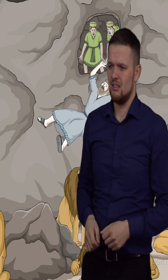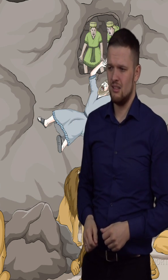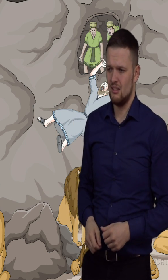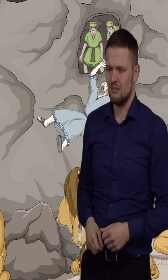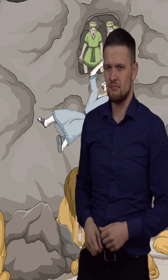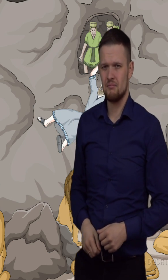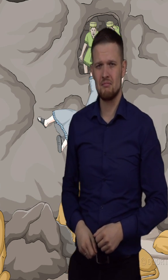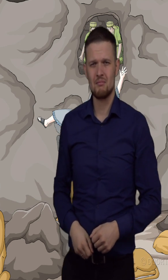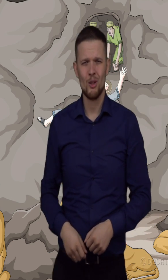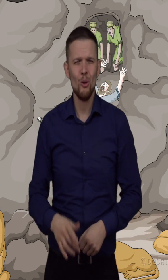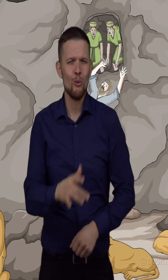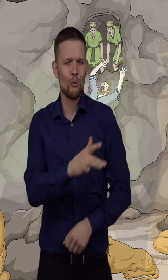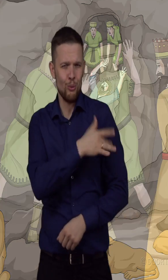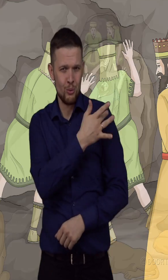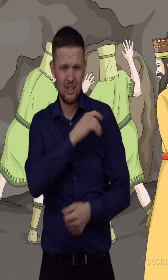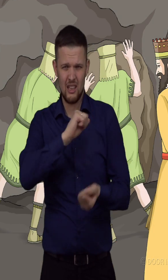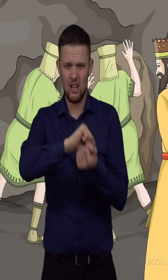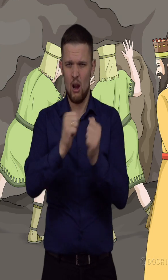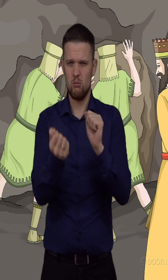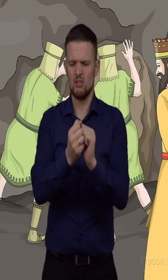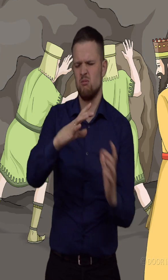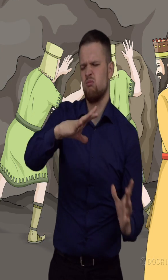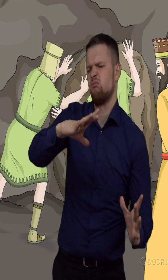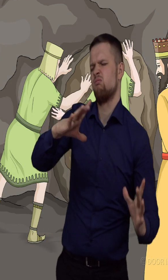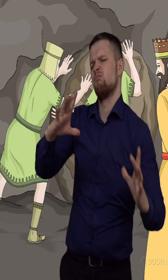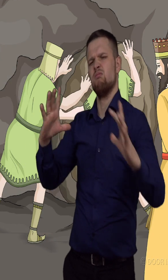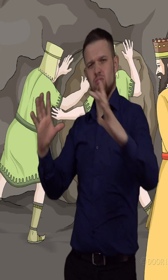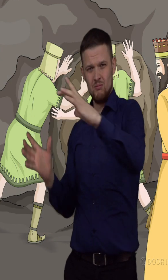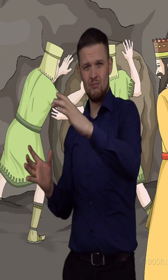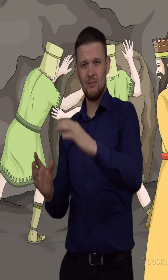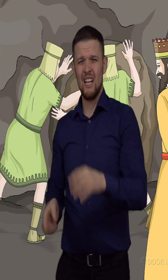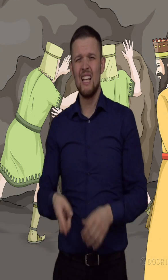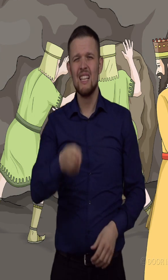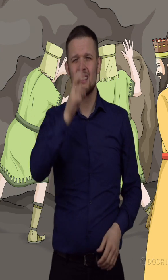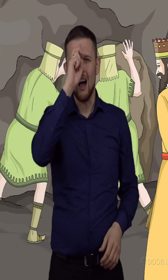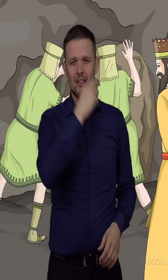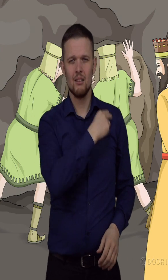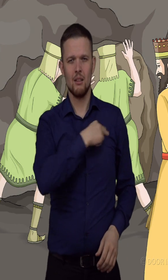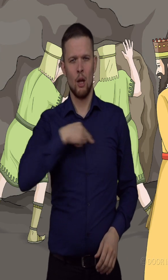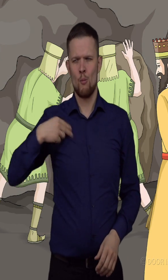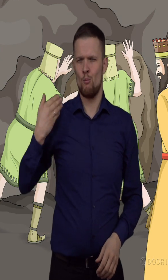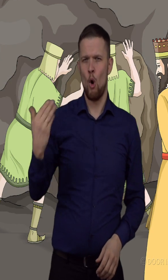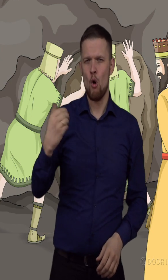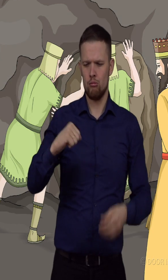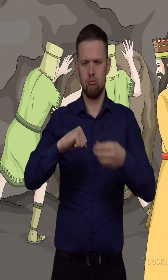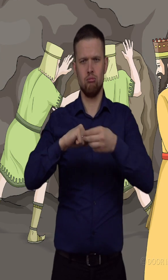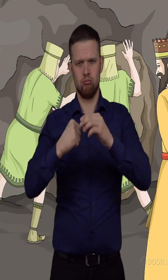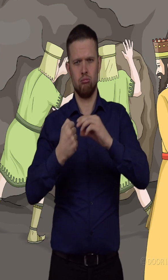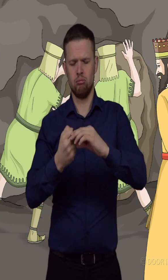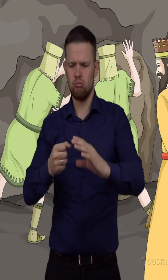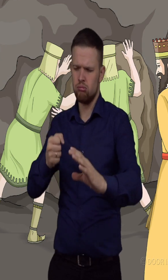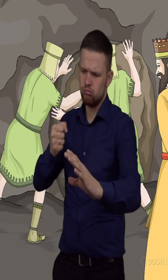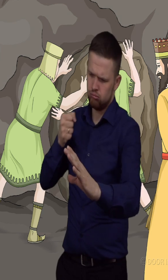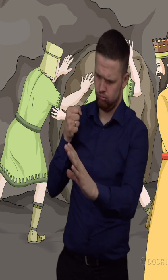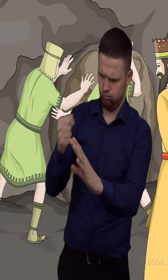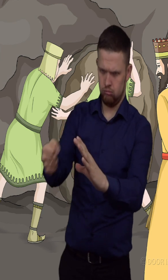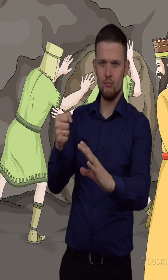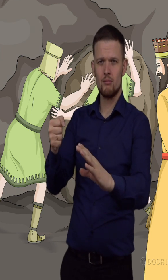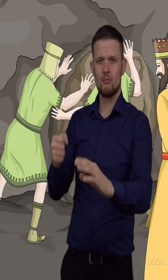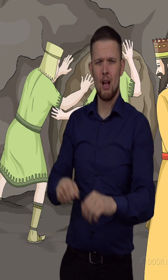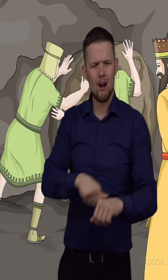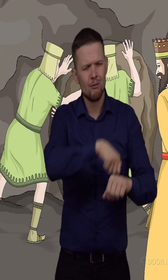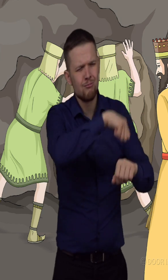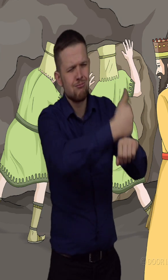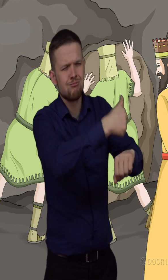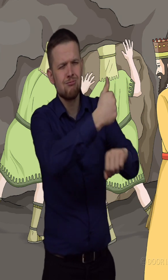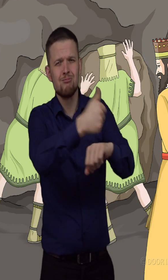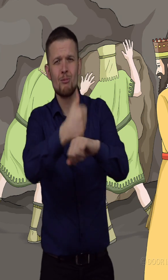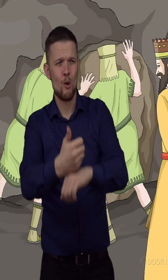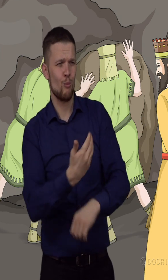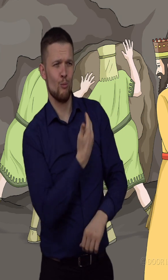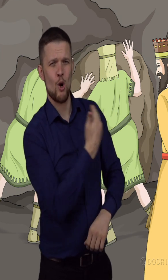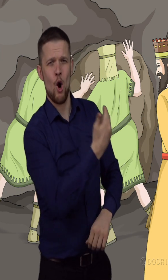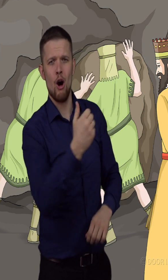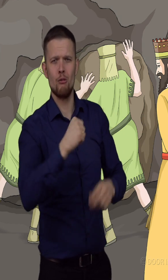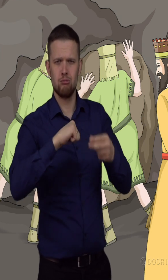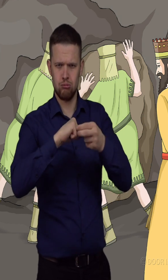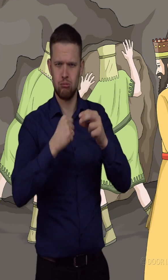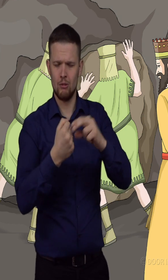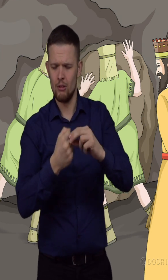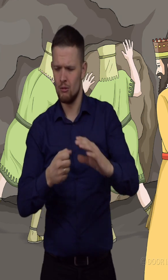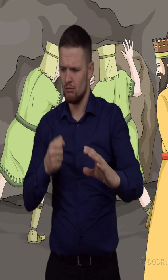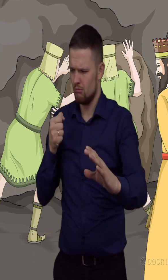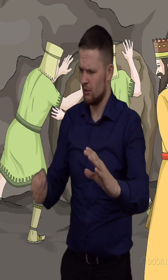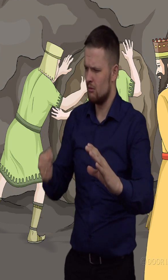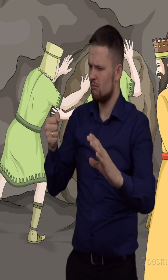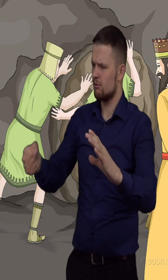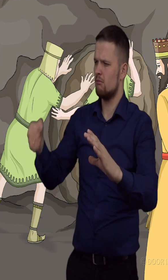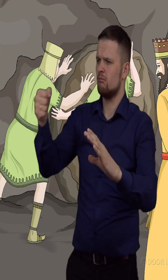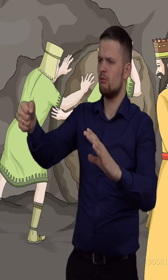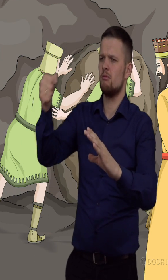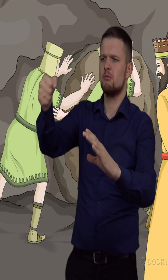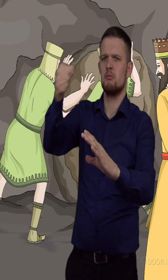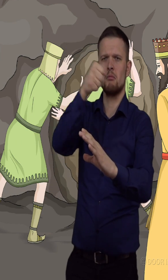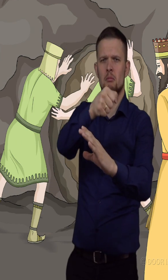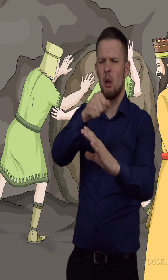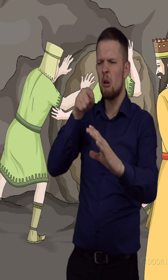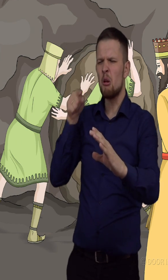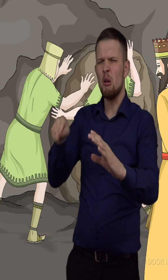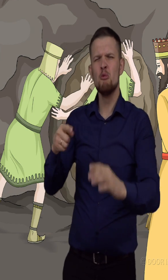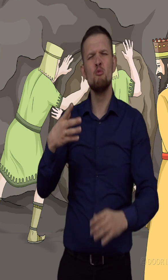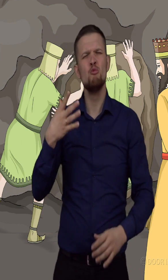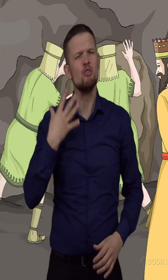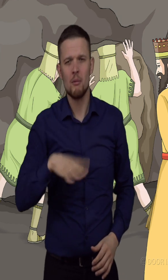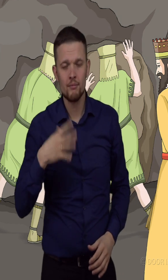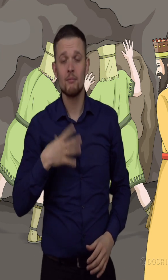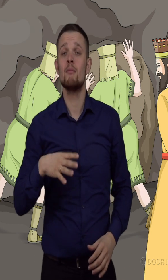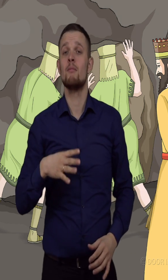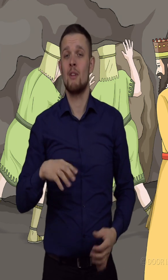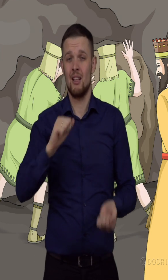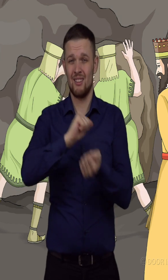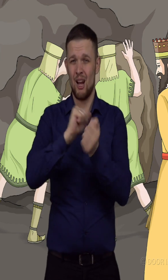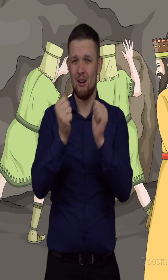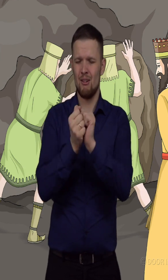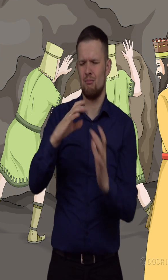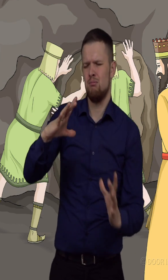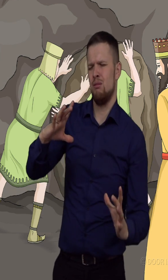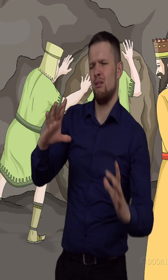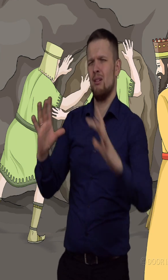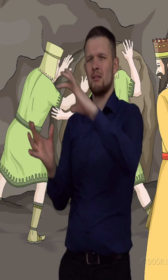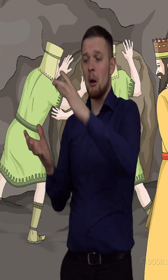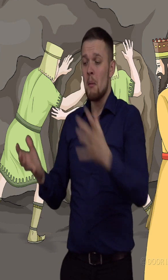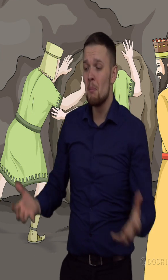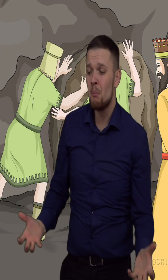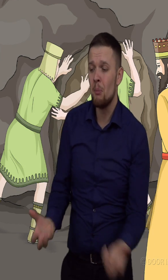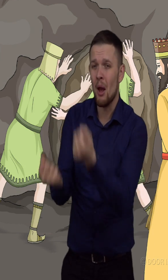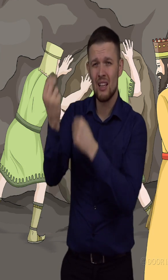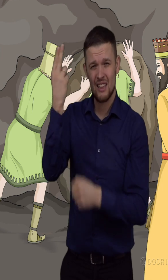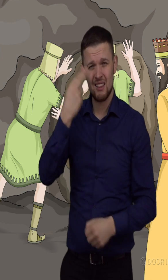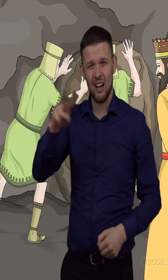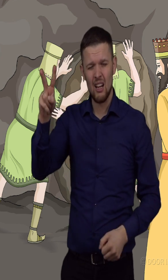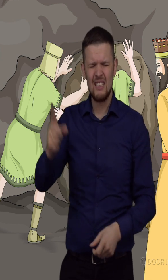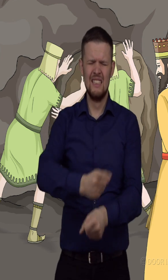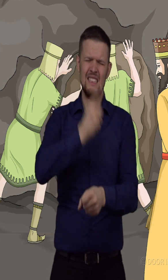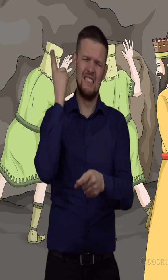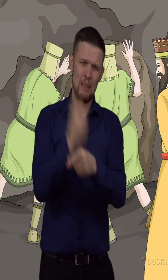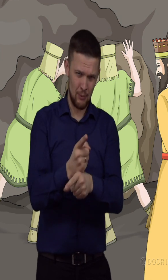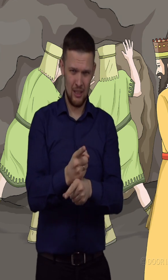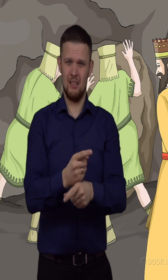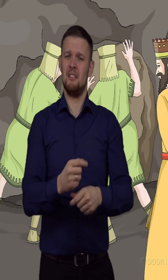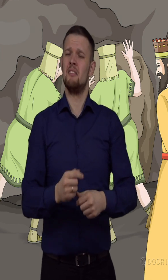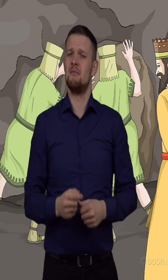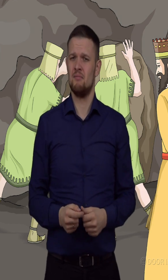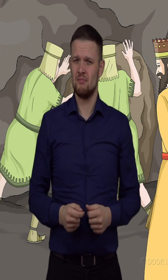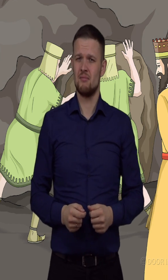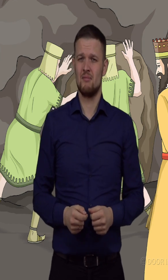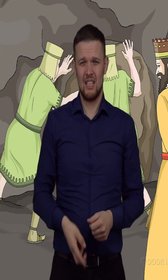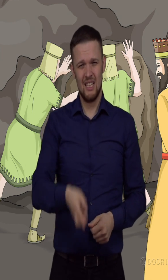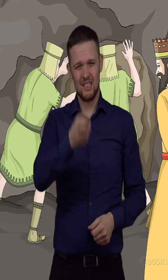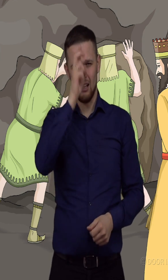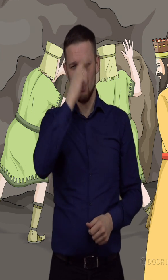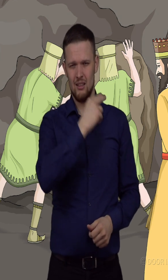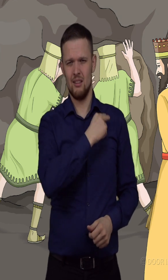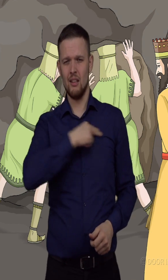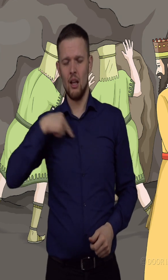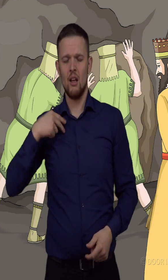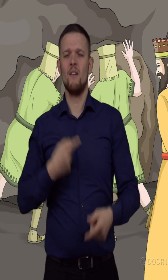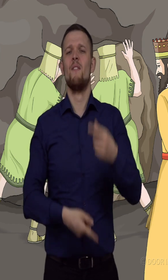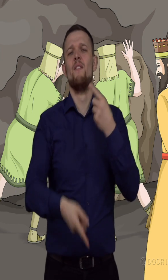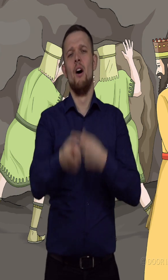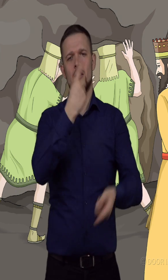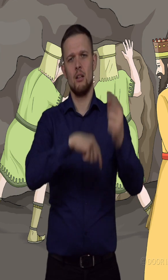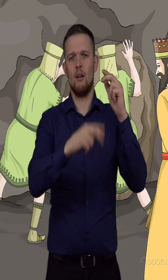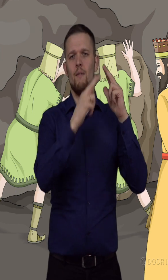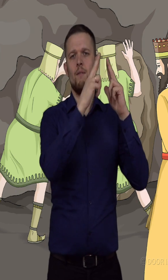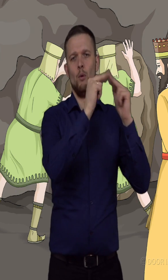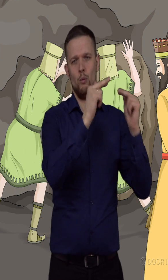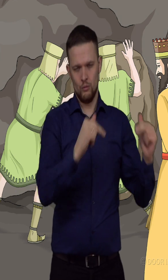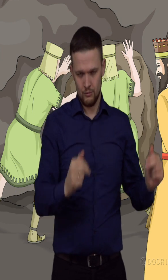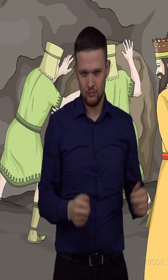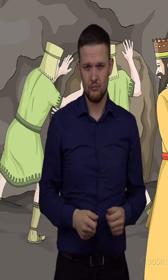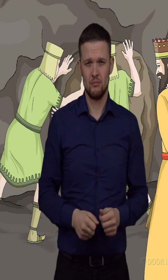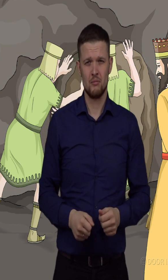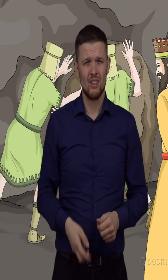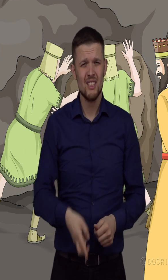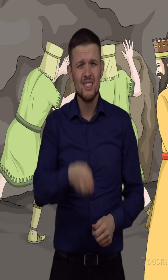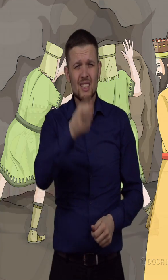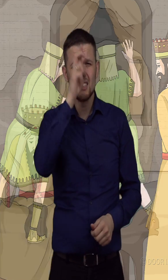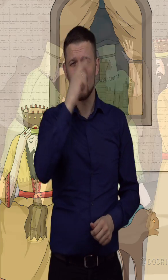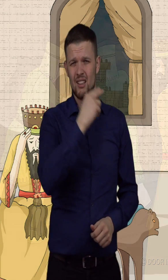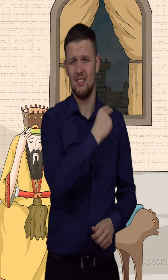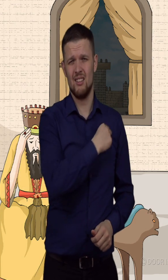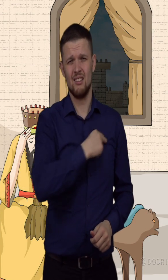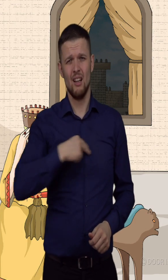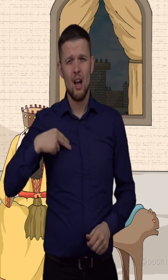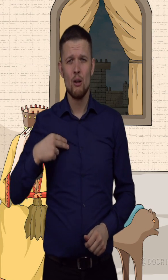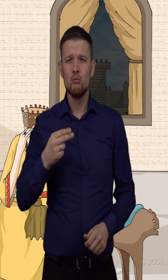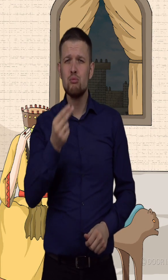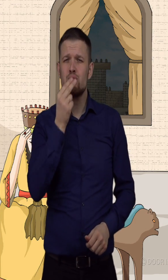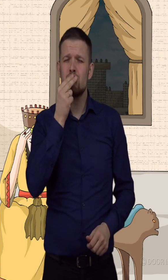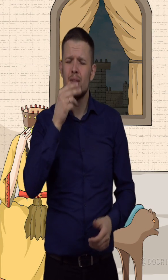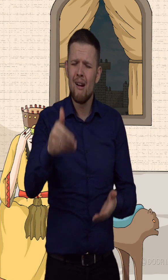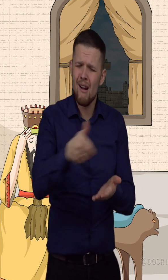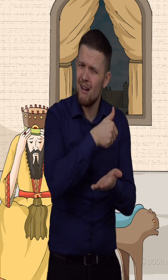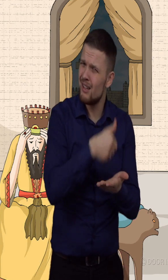A stone was brought and placed over the mouth of the den, and the king sealed it with his own signet ring and with the rings of his nobles, so that nothing concerning Daniel could be changed.